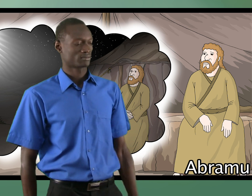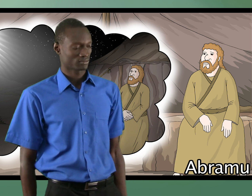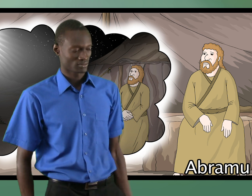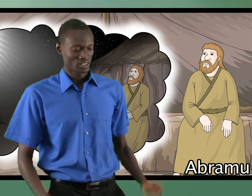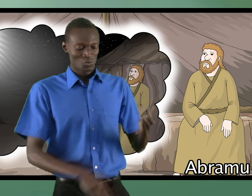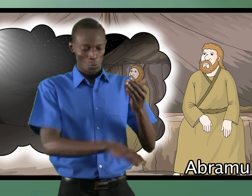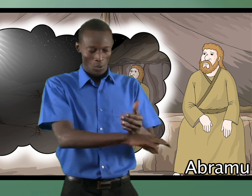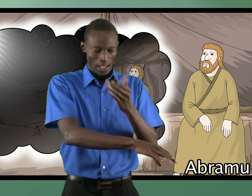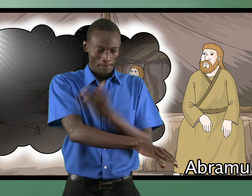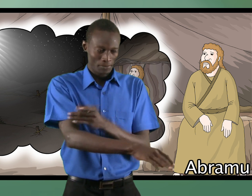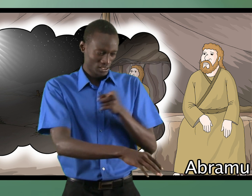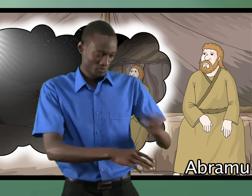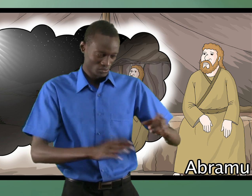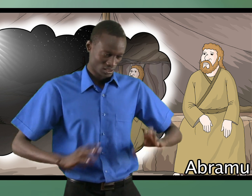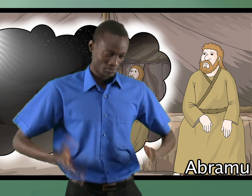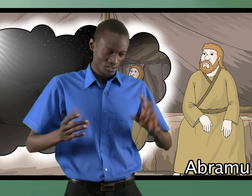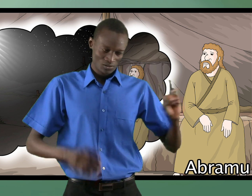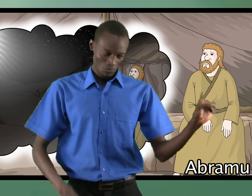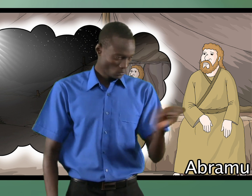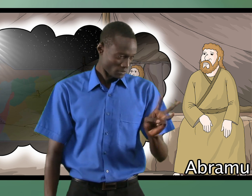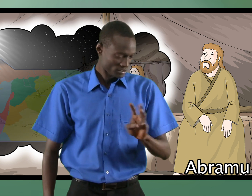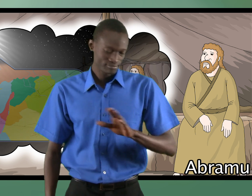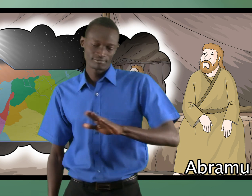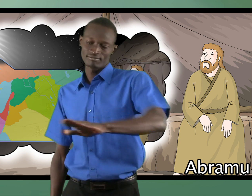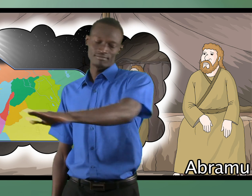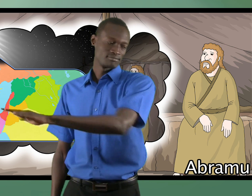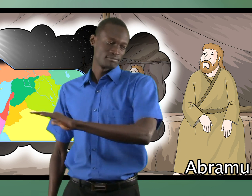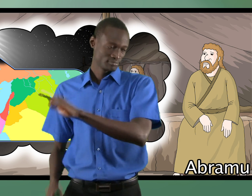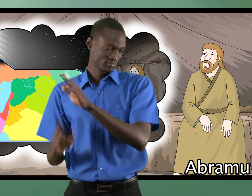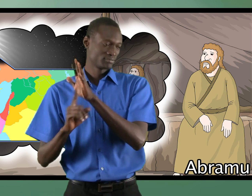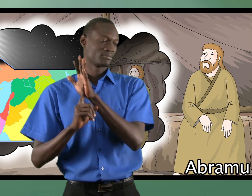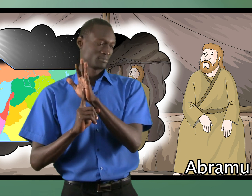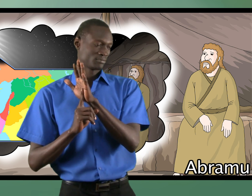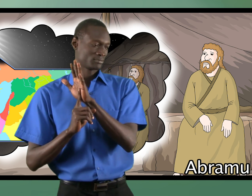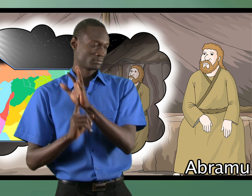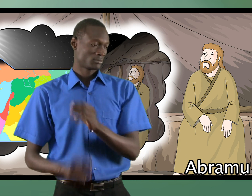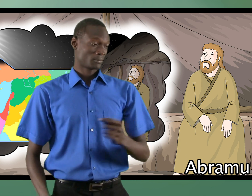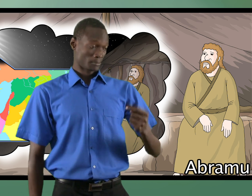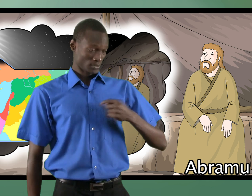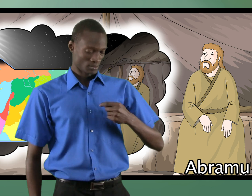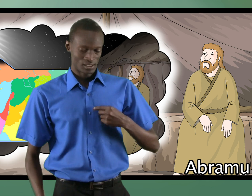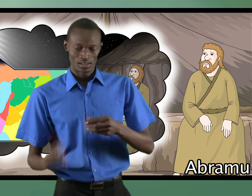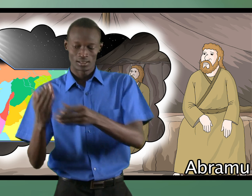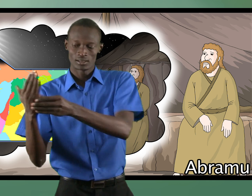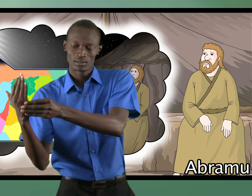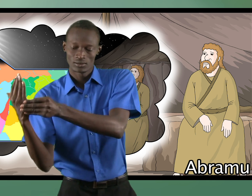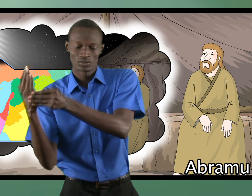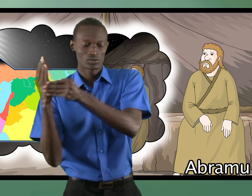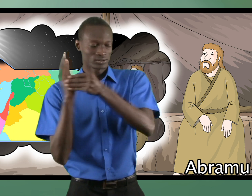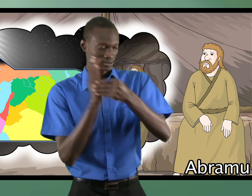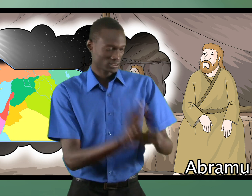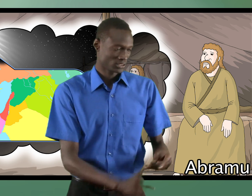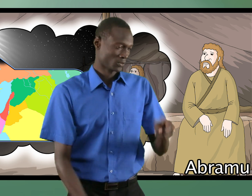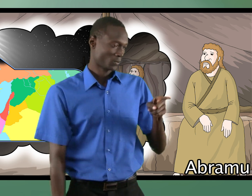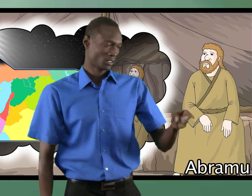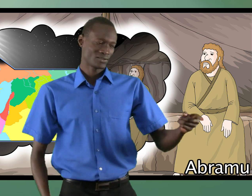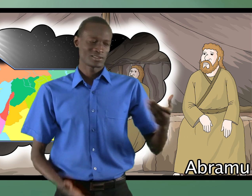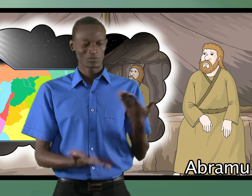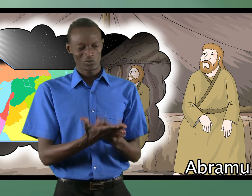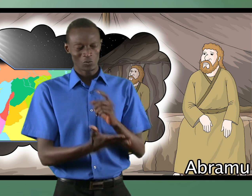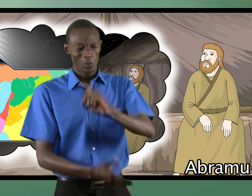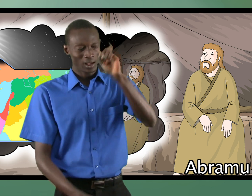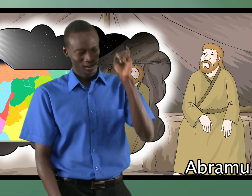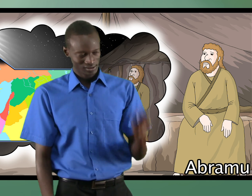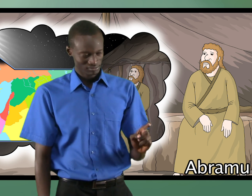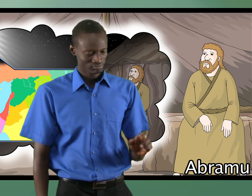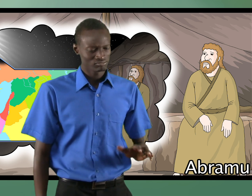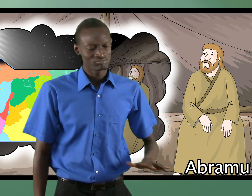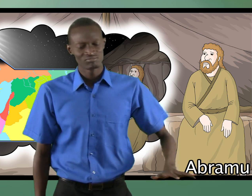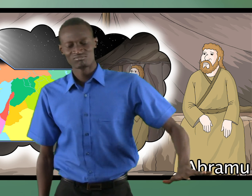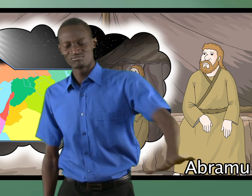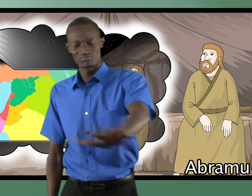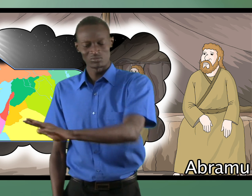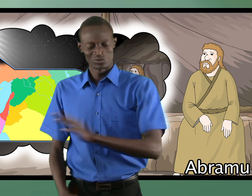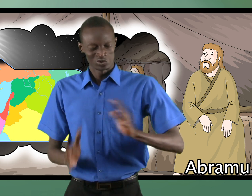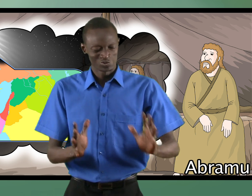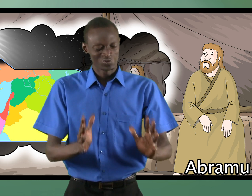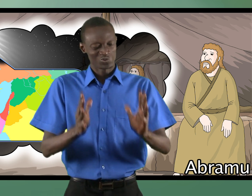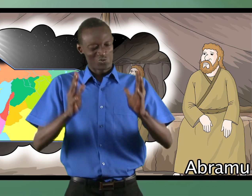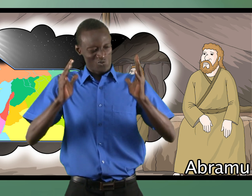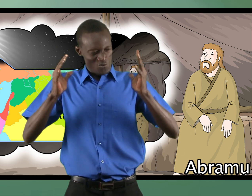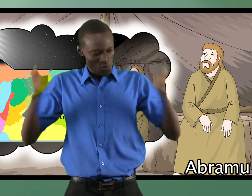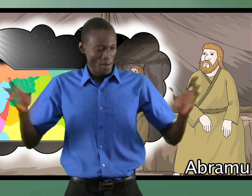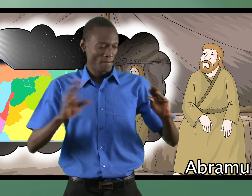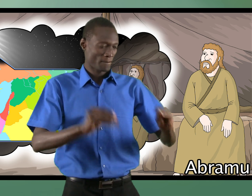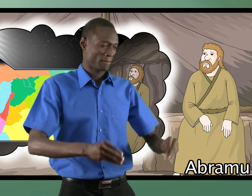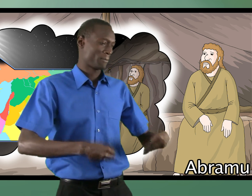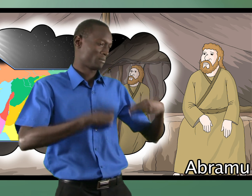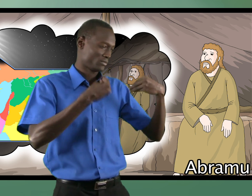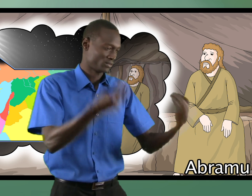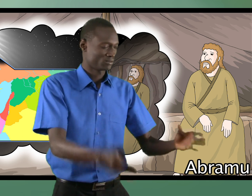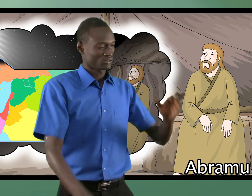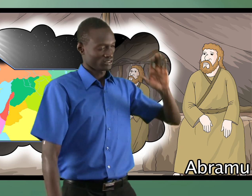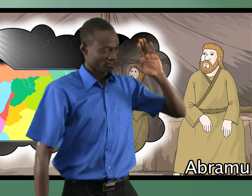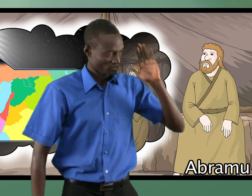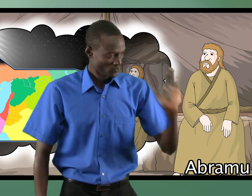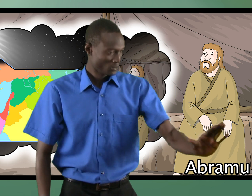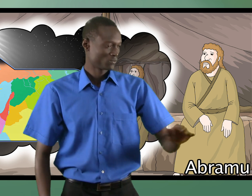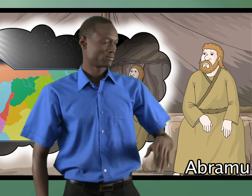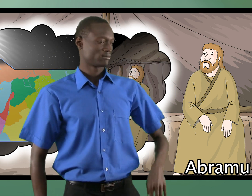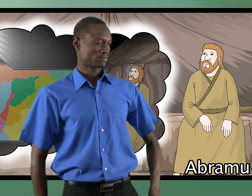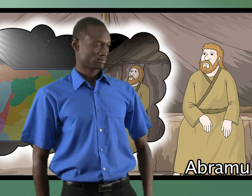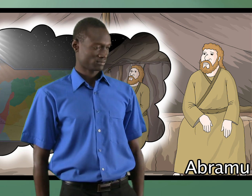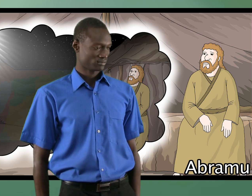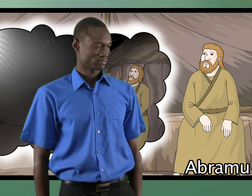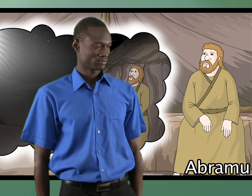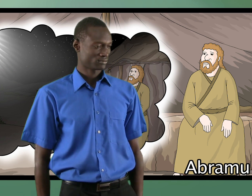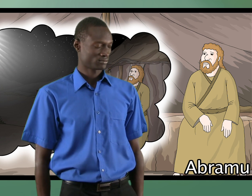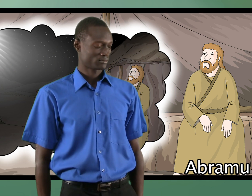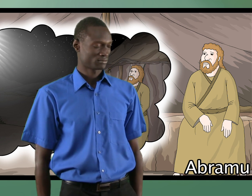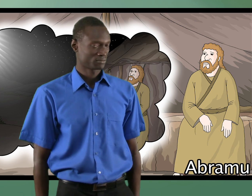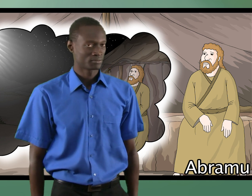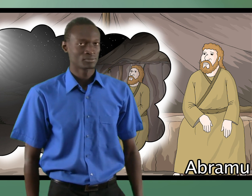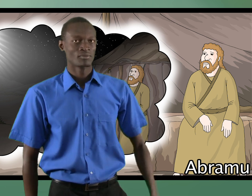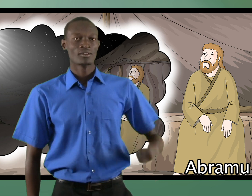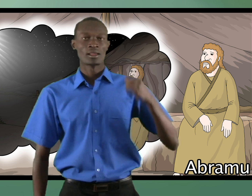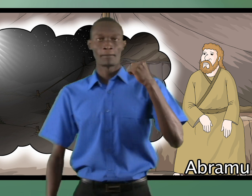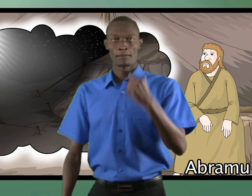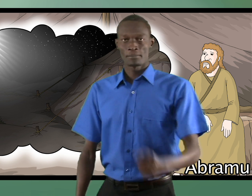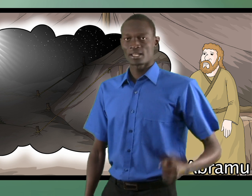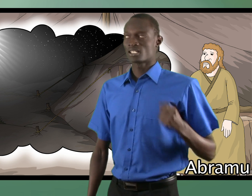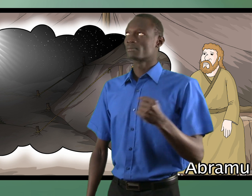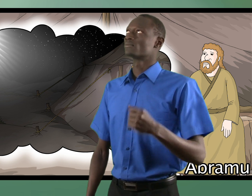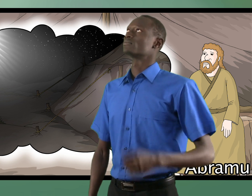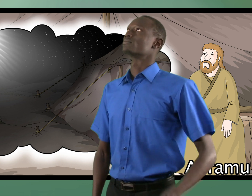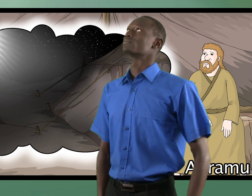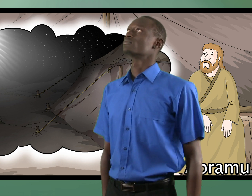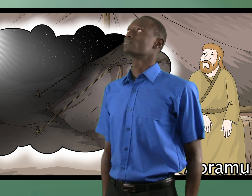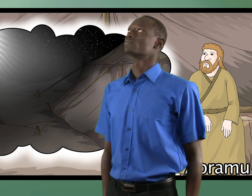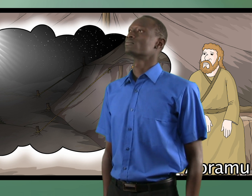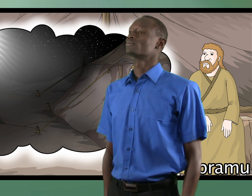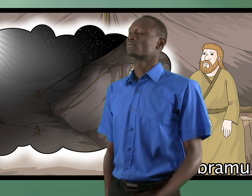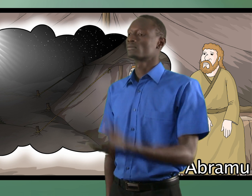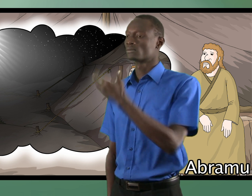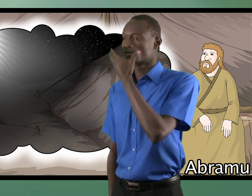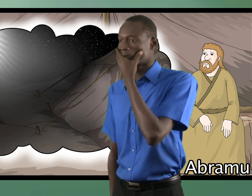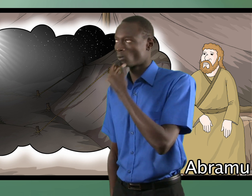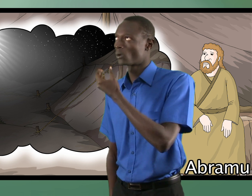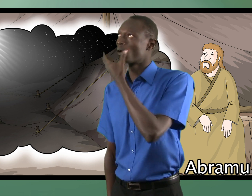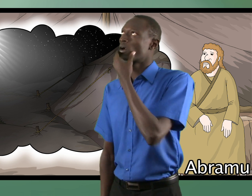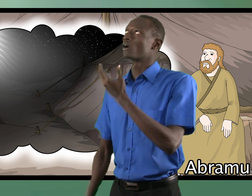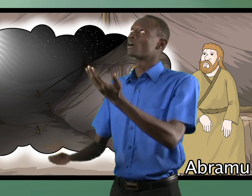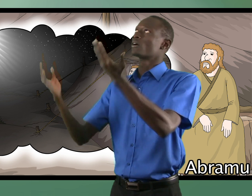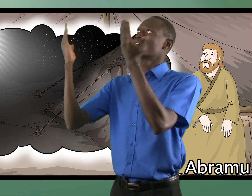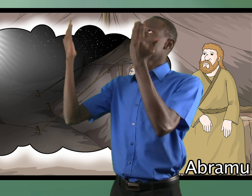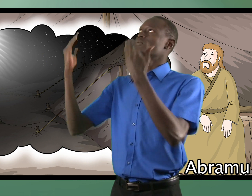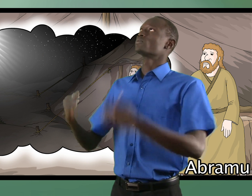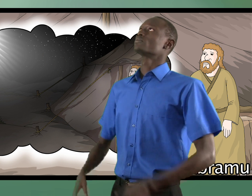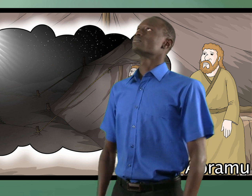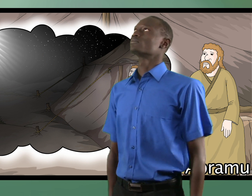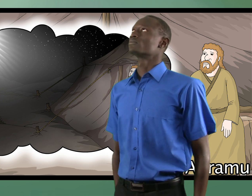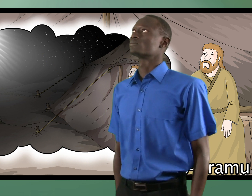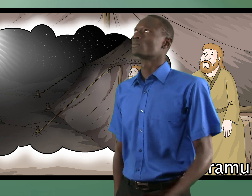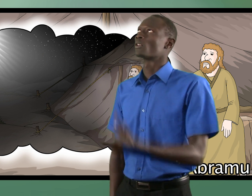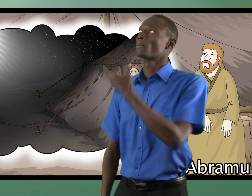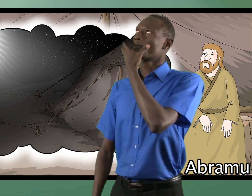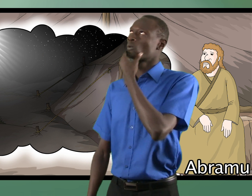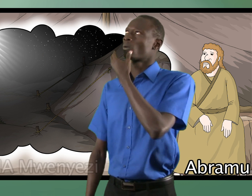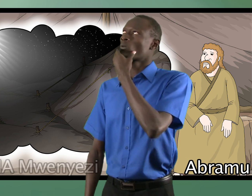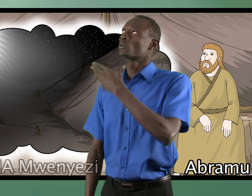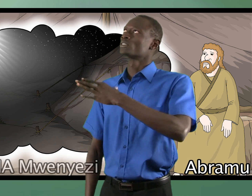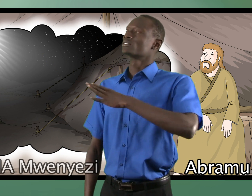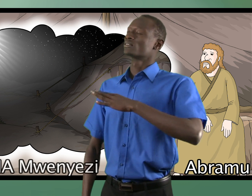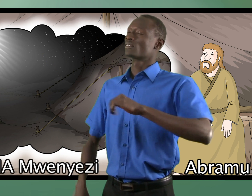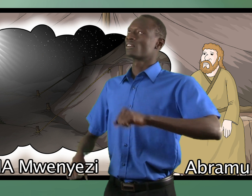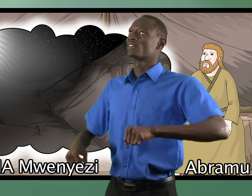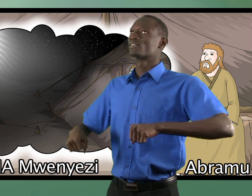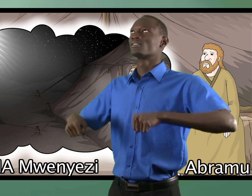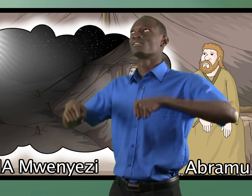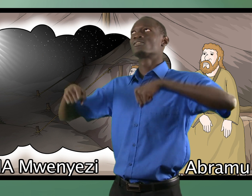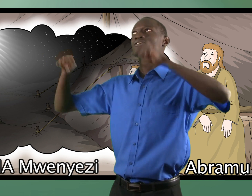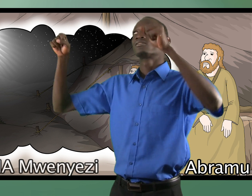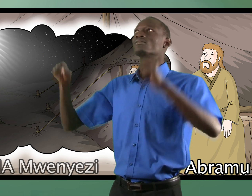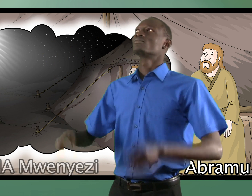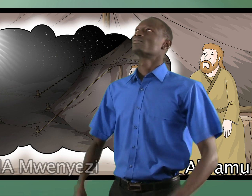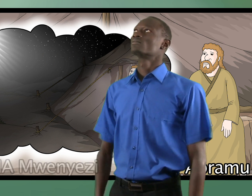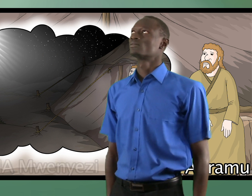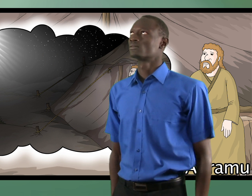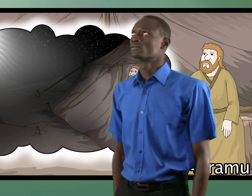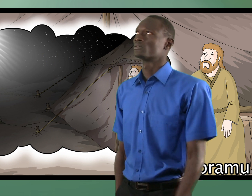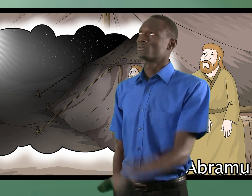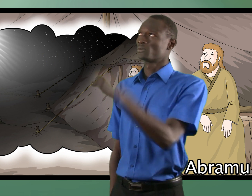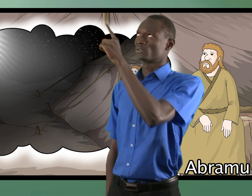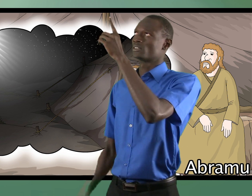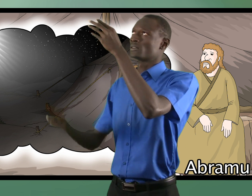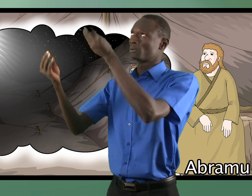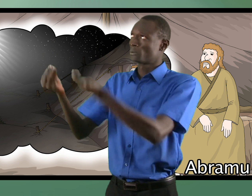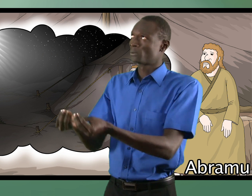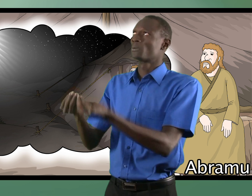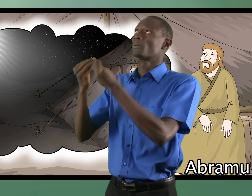The LORD also told him, “I am the LORD, who brought you out of Ur of the Chaldeans to give you this land to possess.”